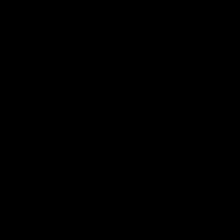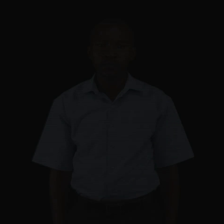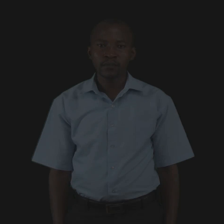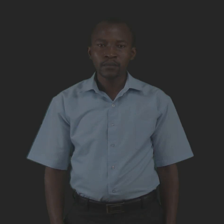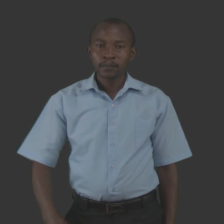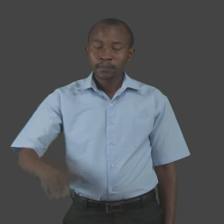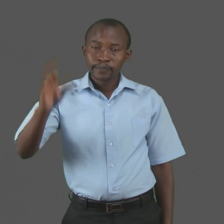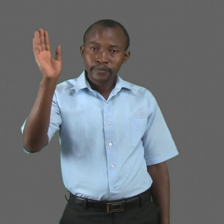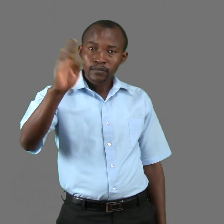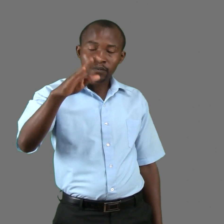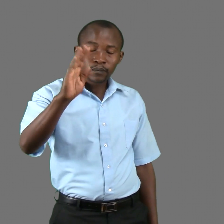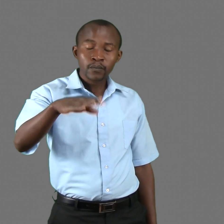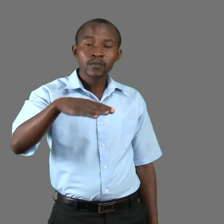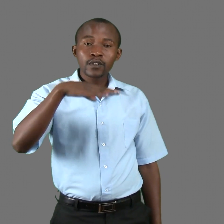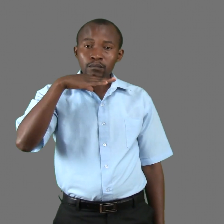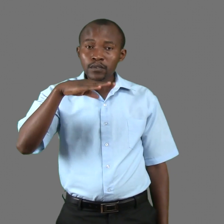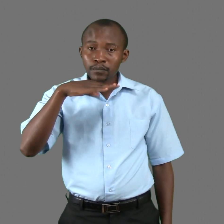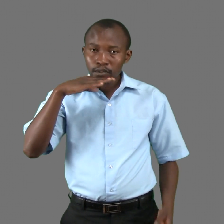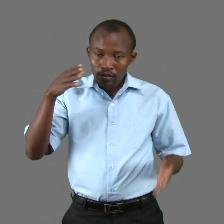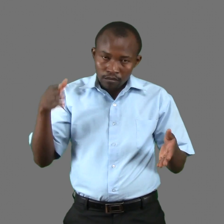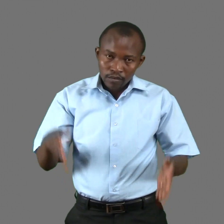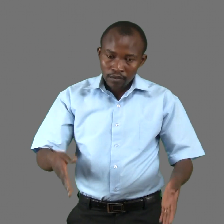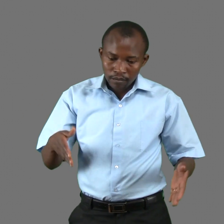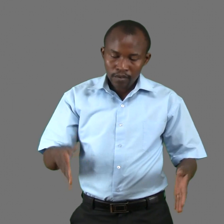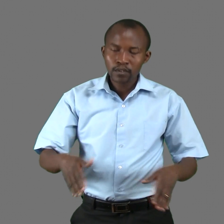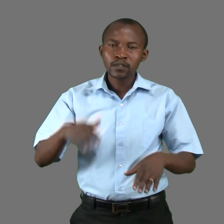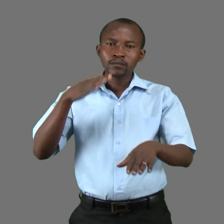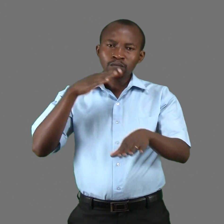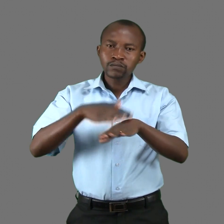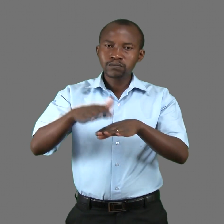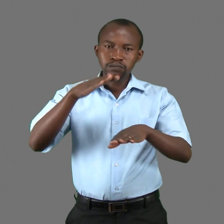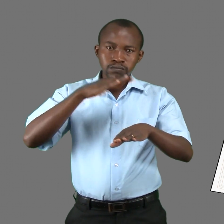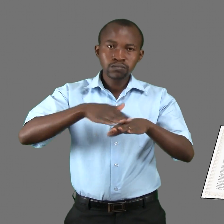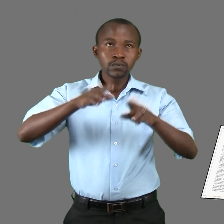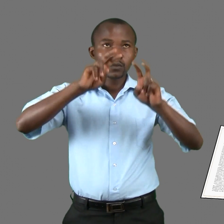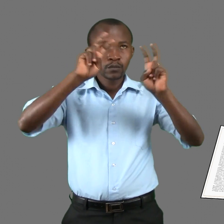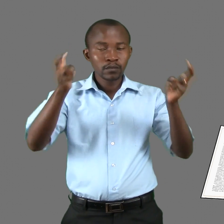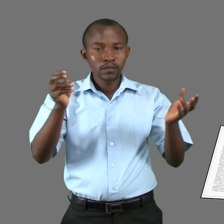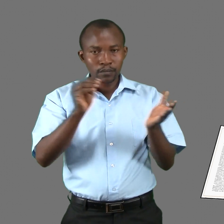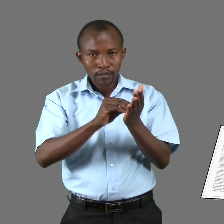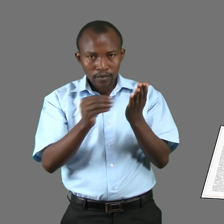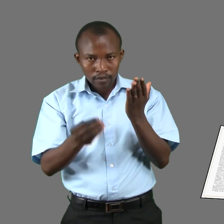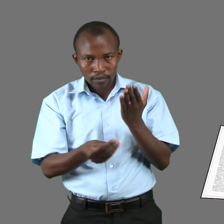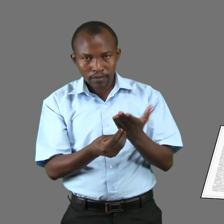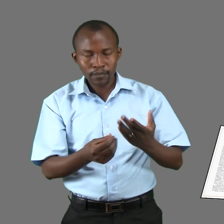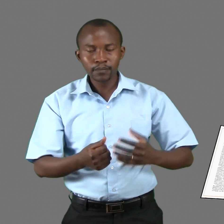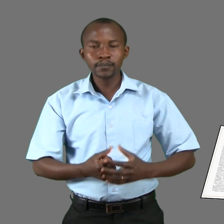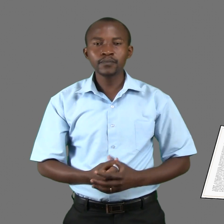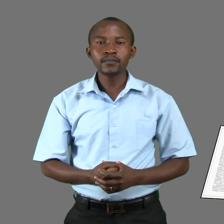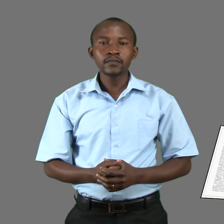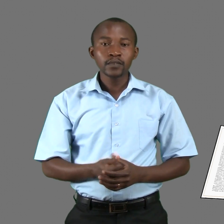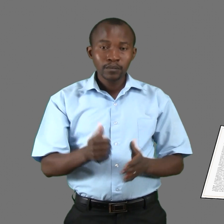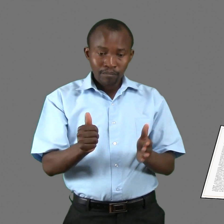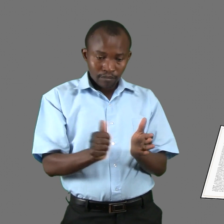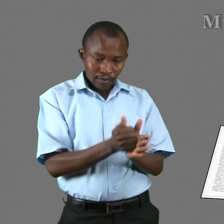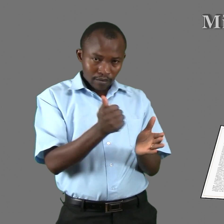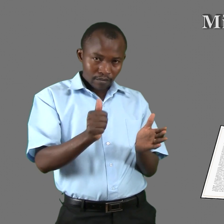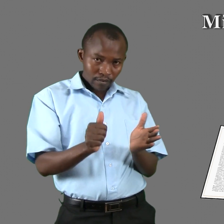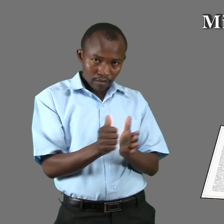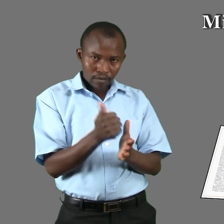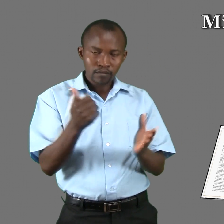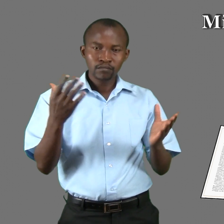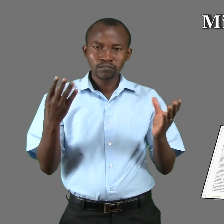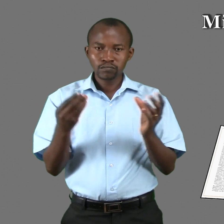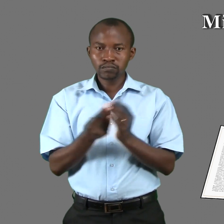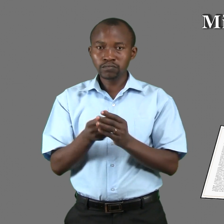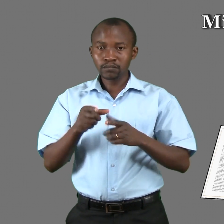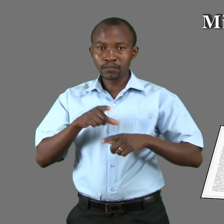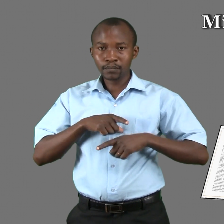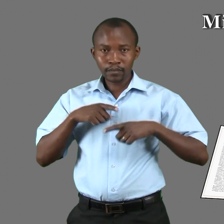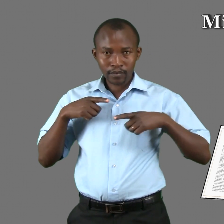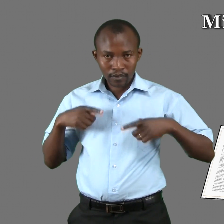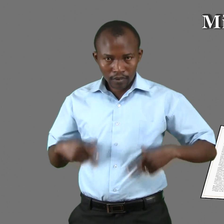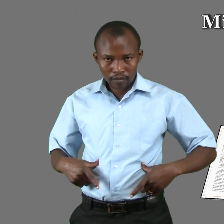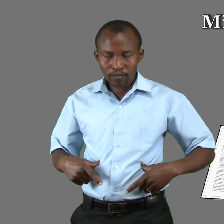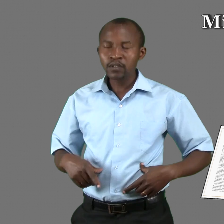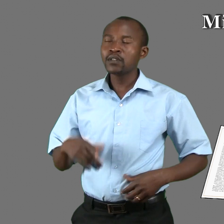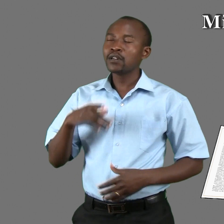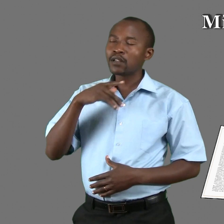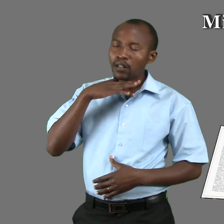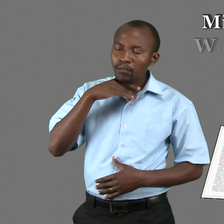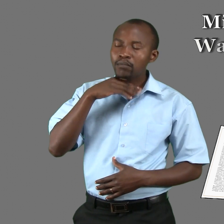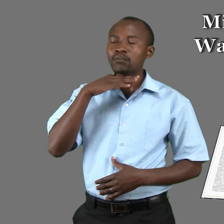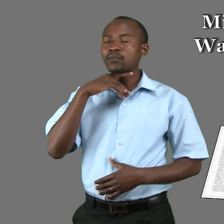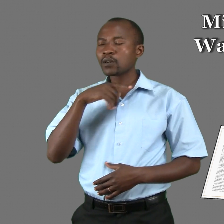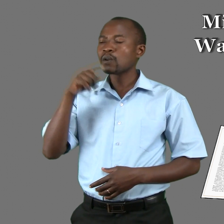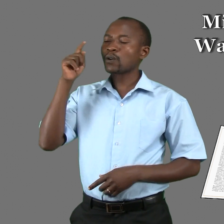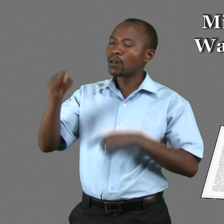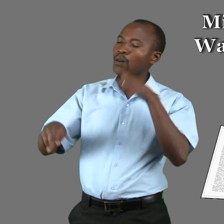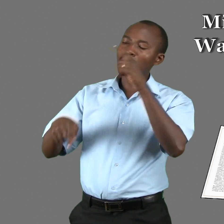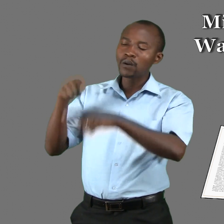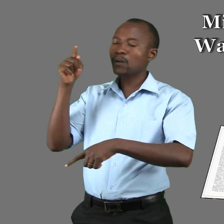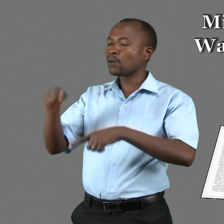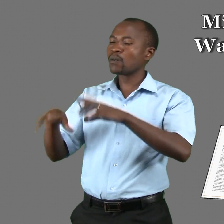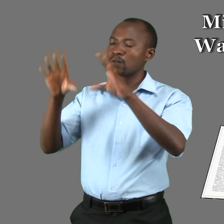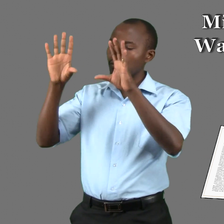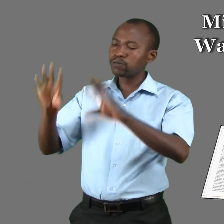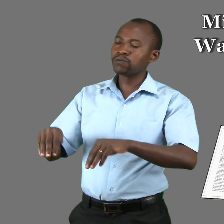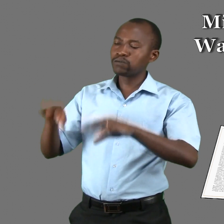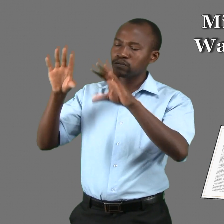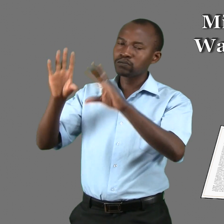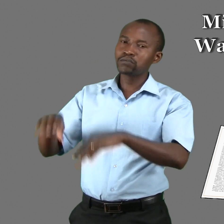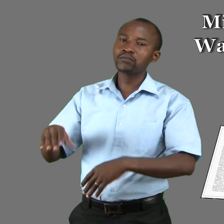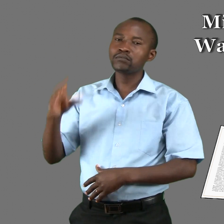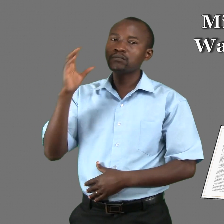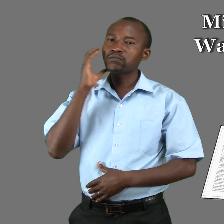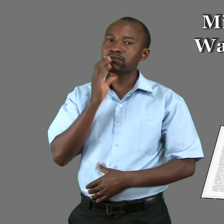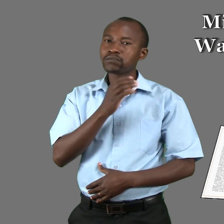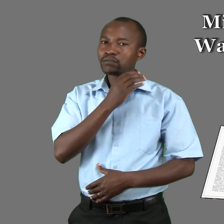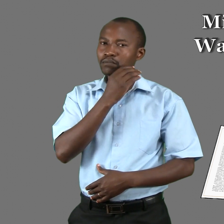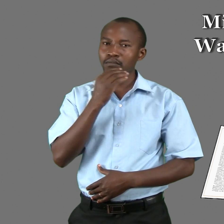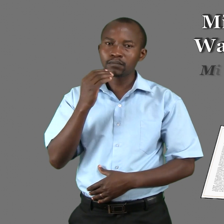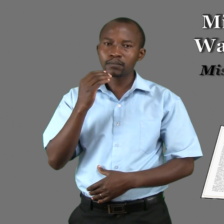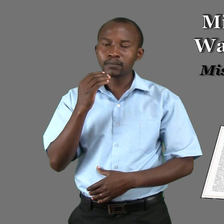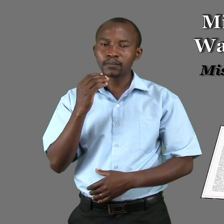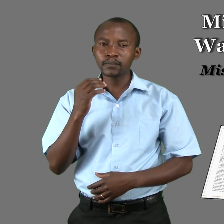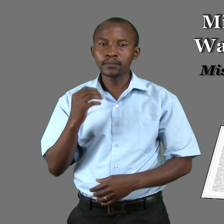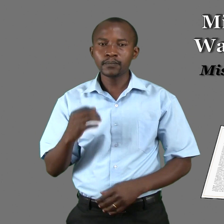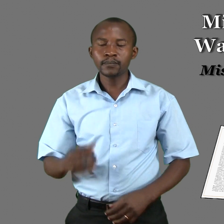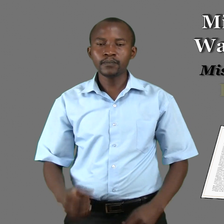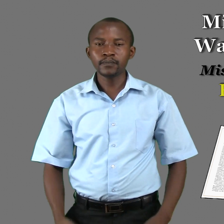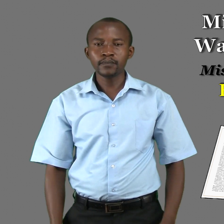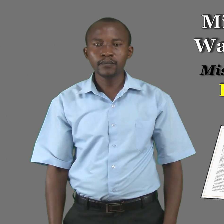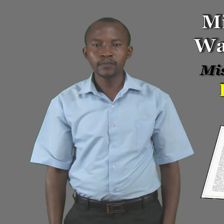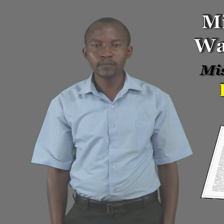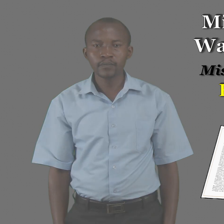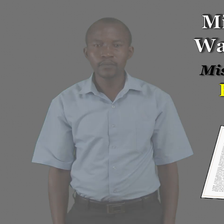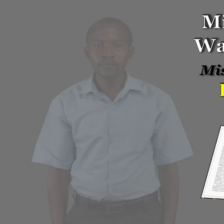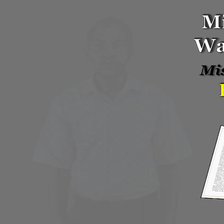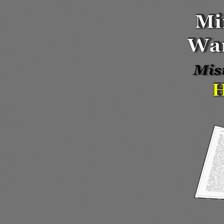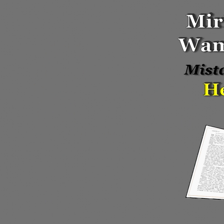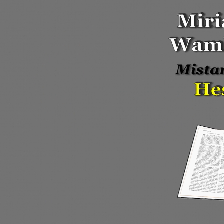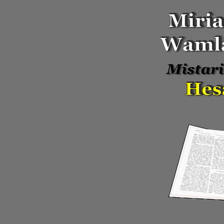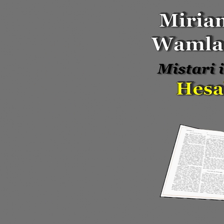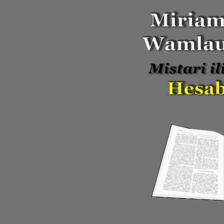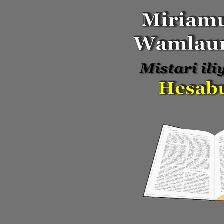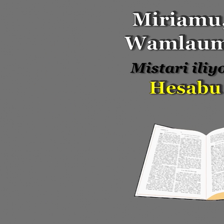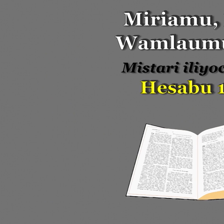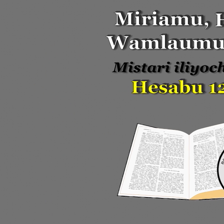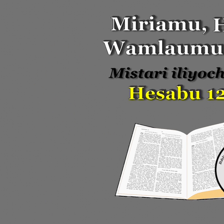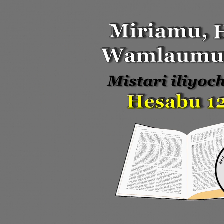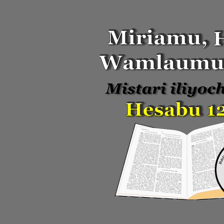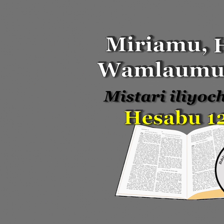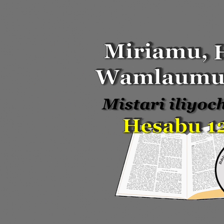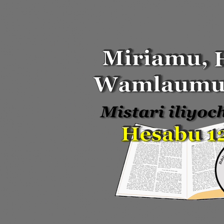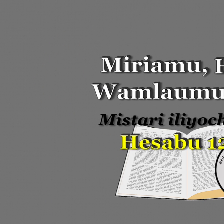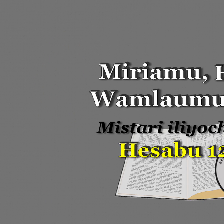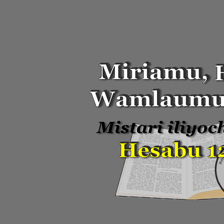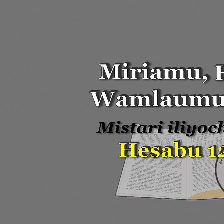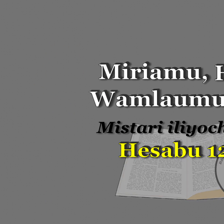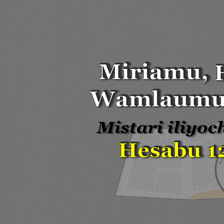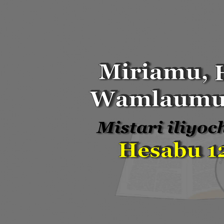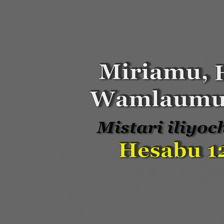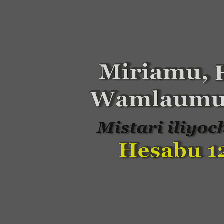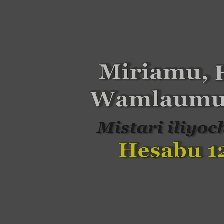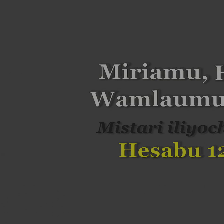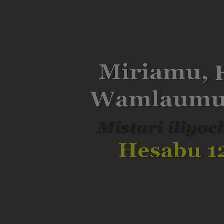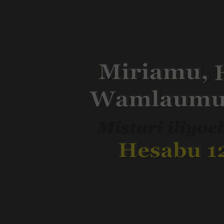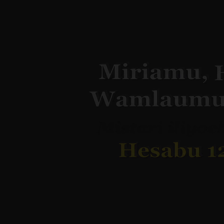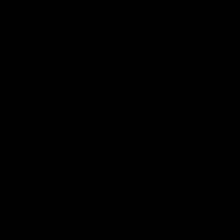Miriam and Aaron criticize Moses